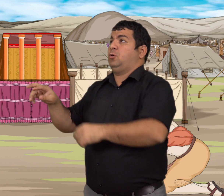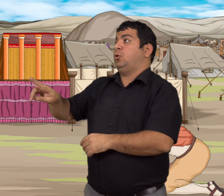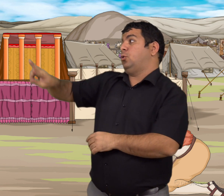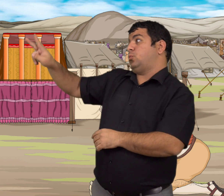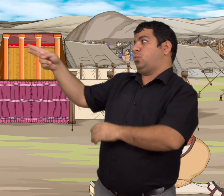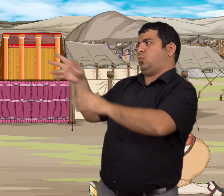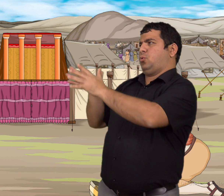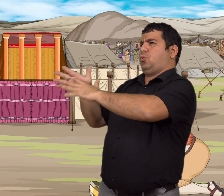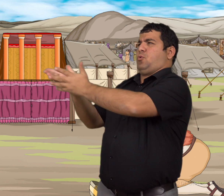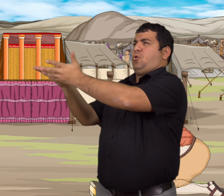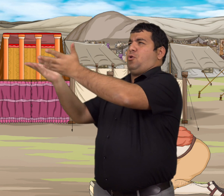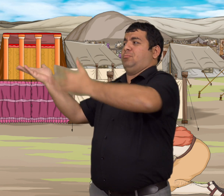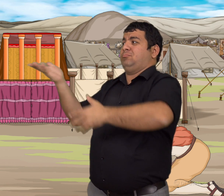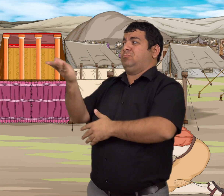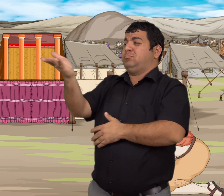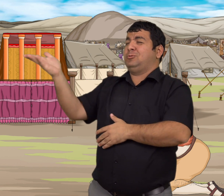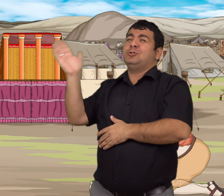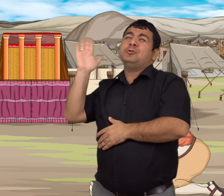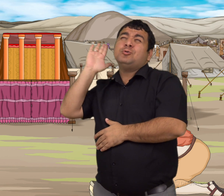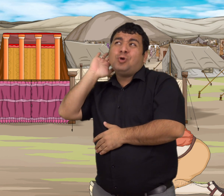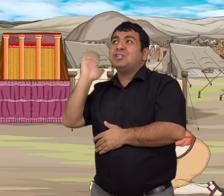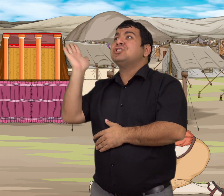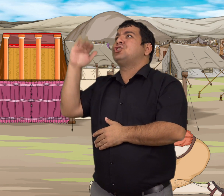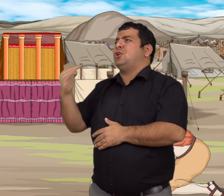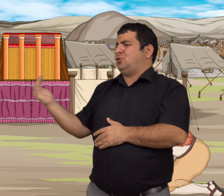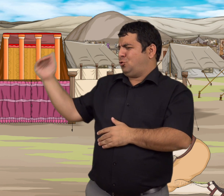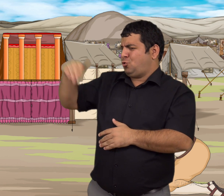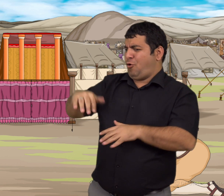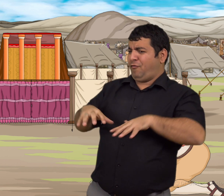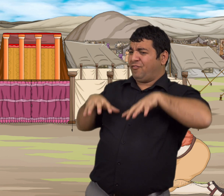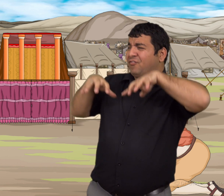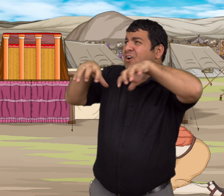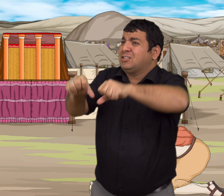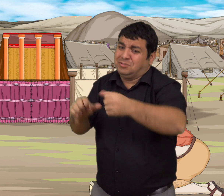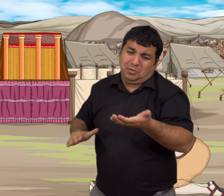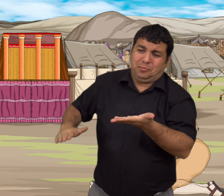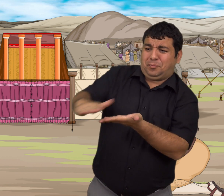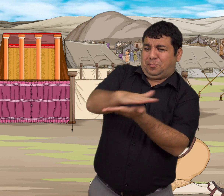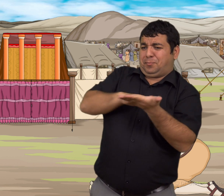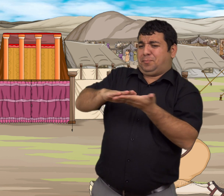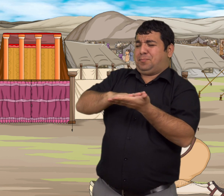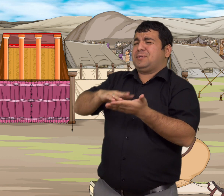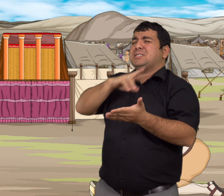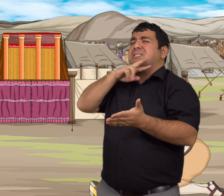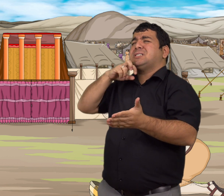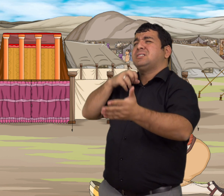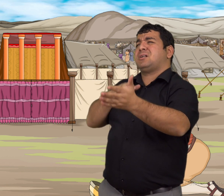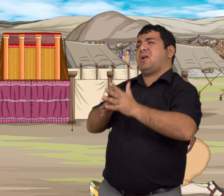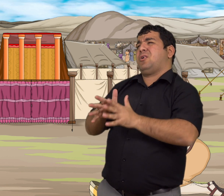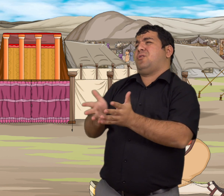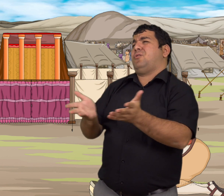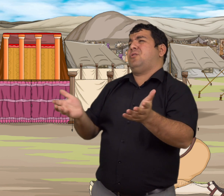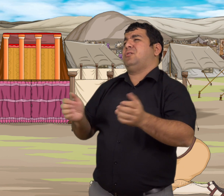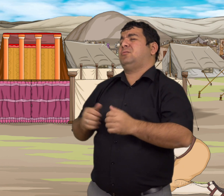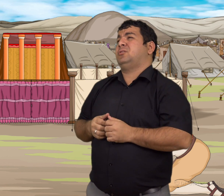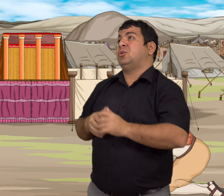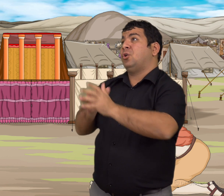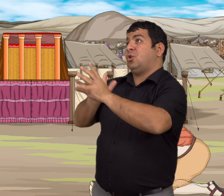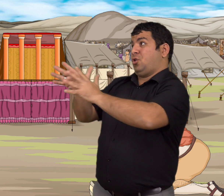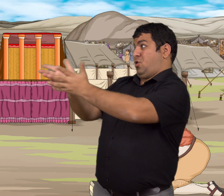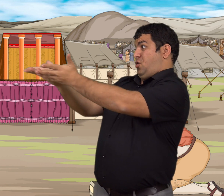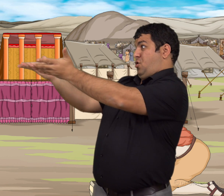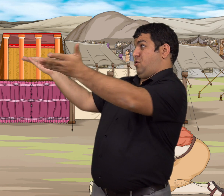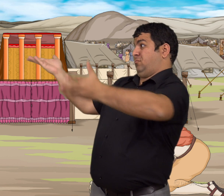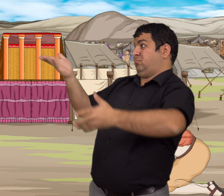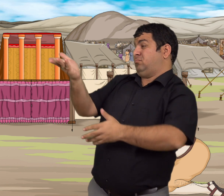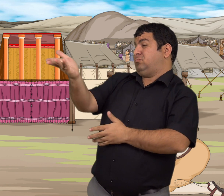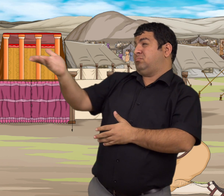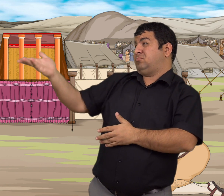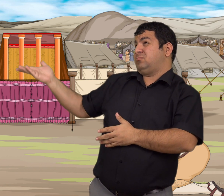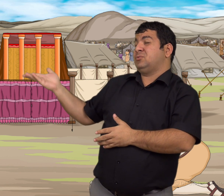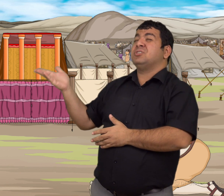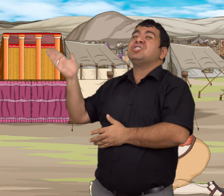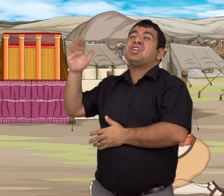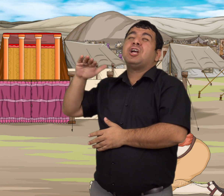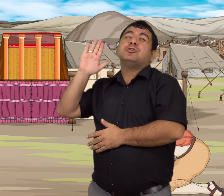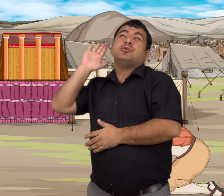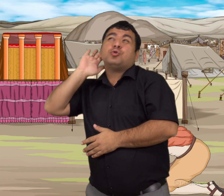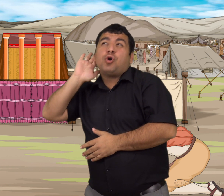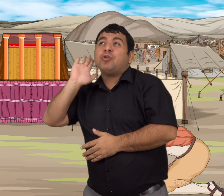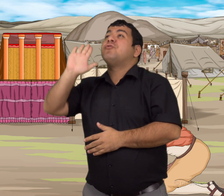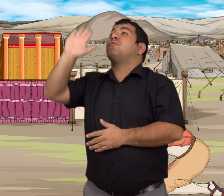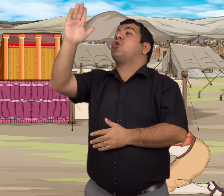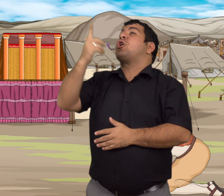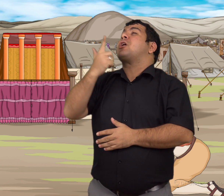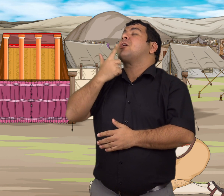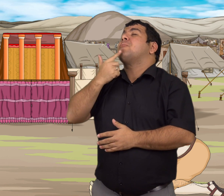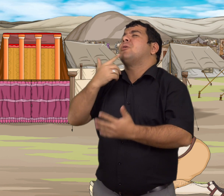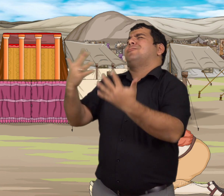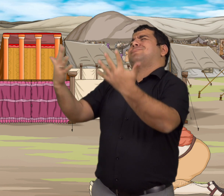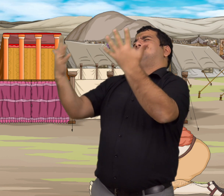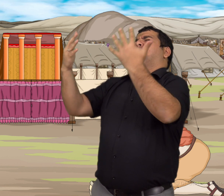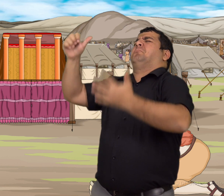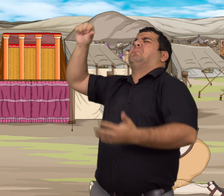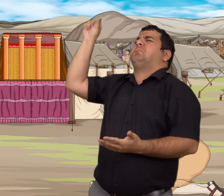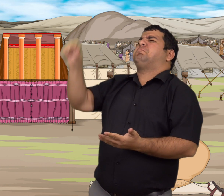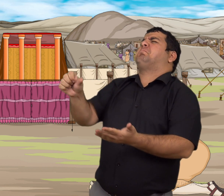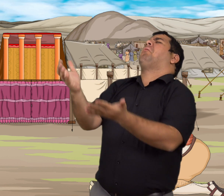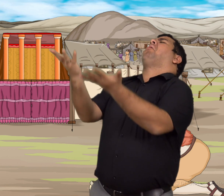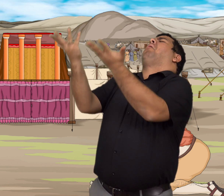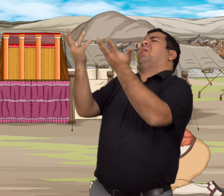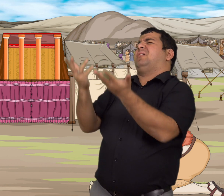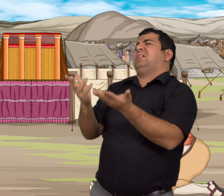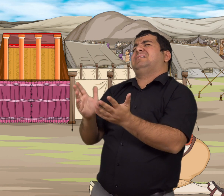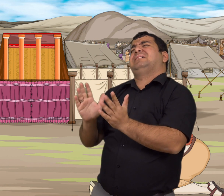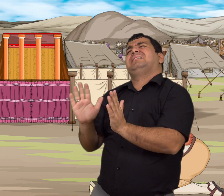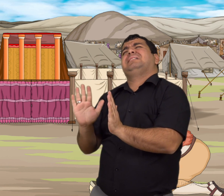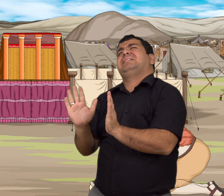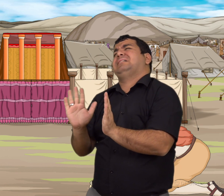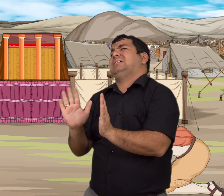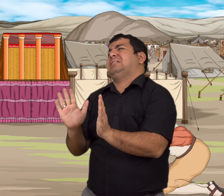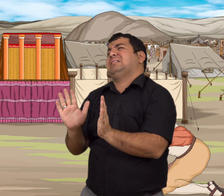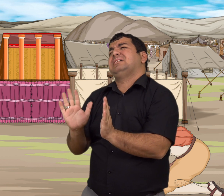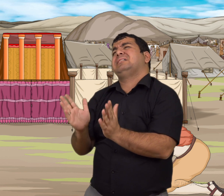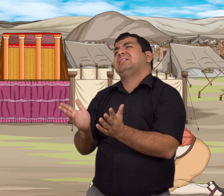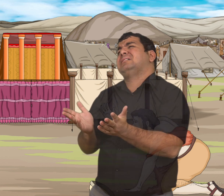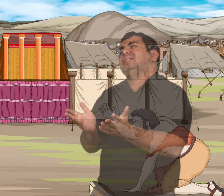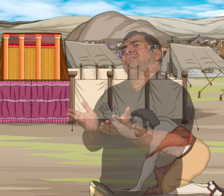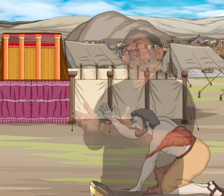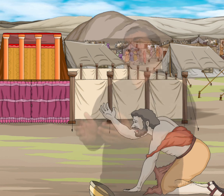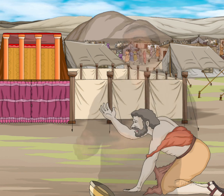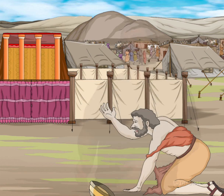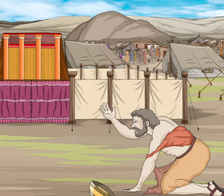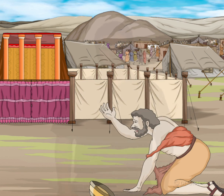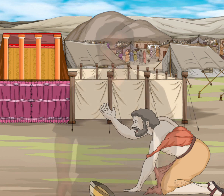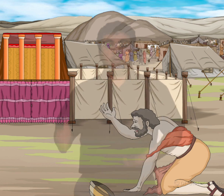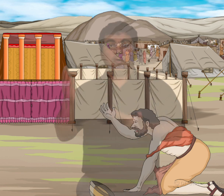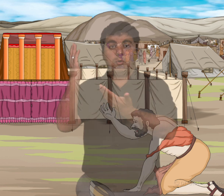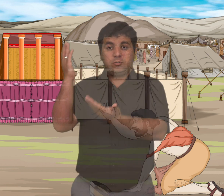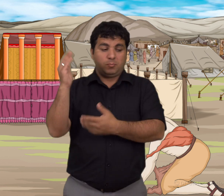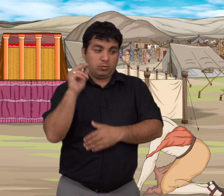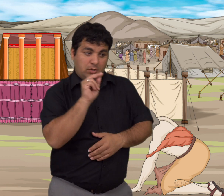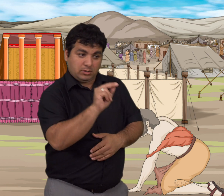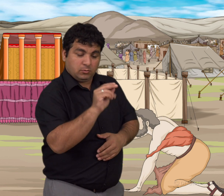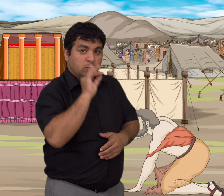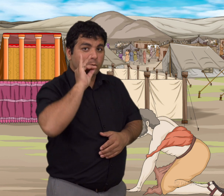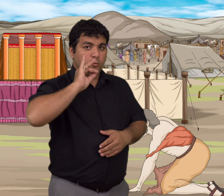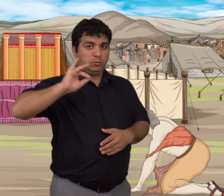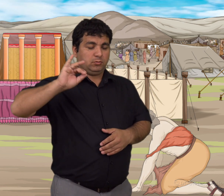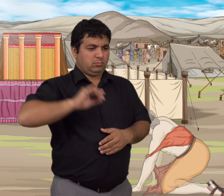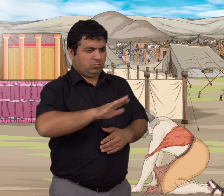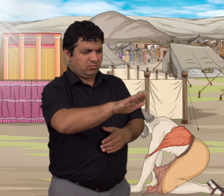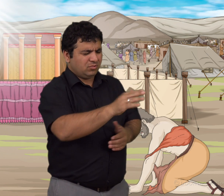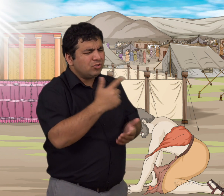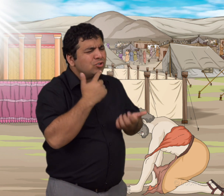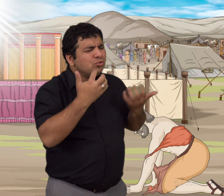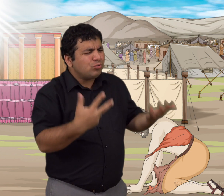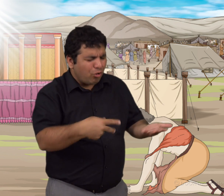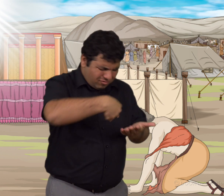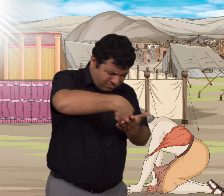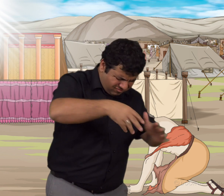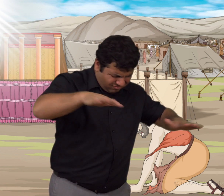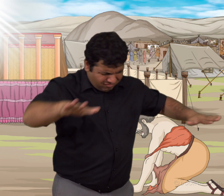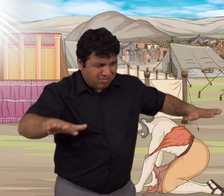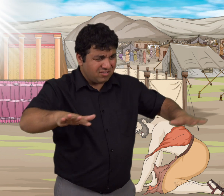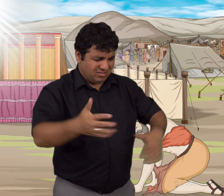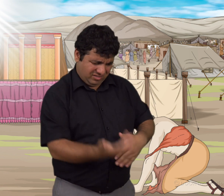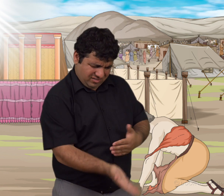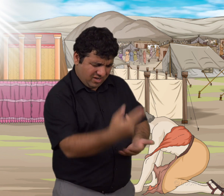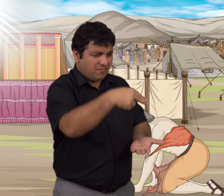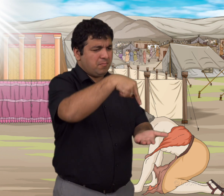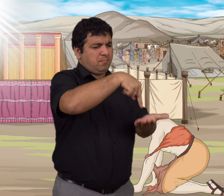When the Canaanites and all who live in the land hear about this, they will surround us and wipe out our name from the earth. Then what will You do for Your great name?”